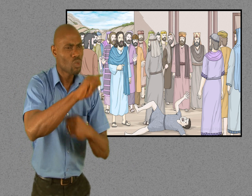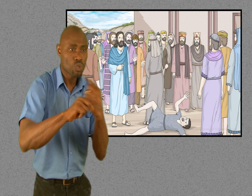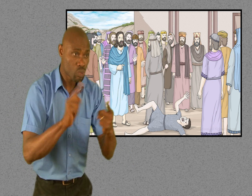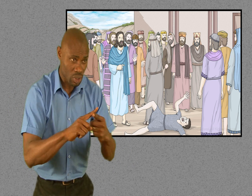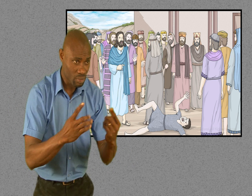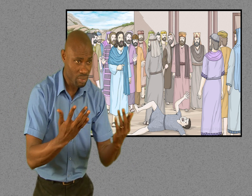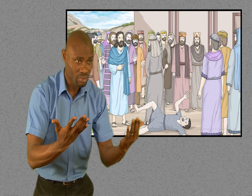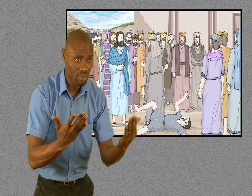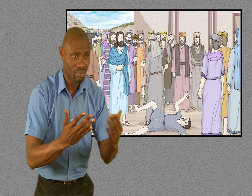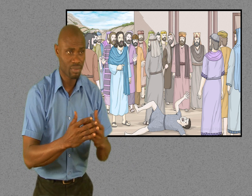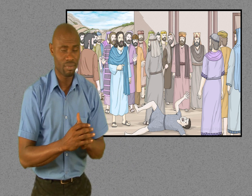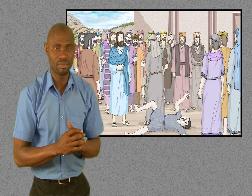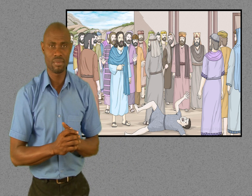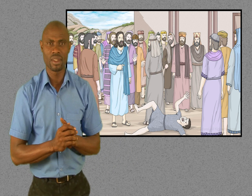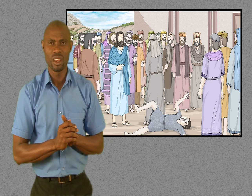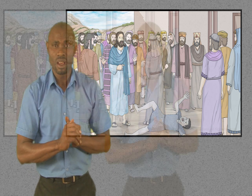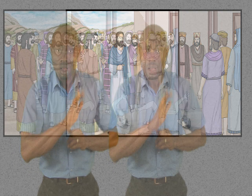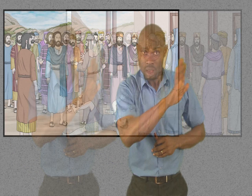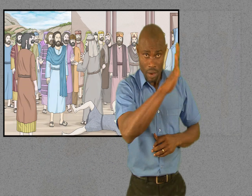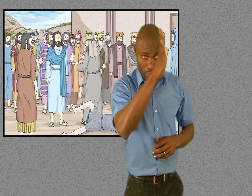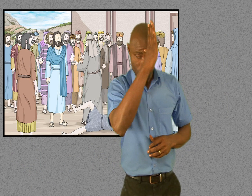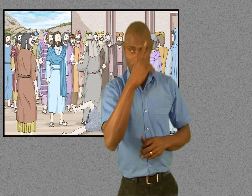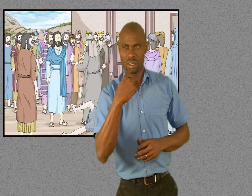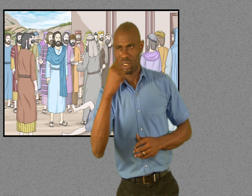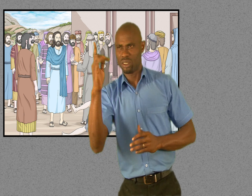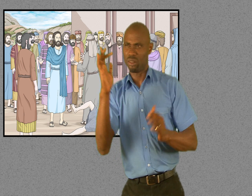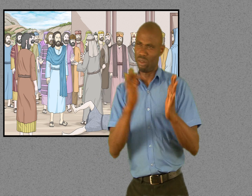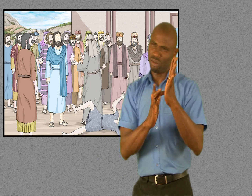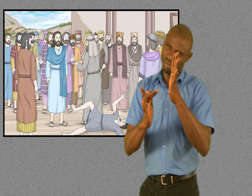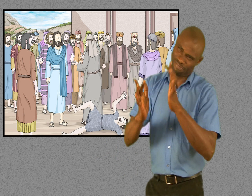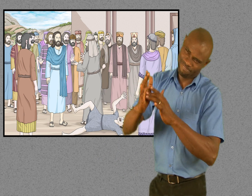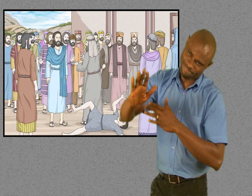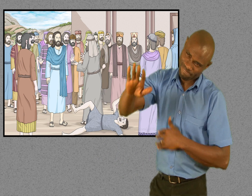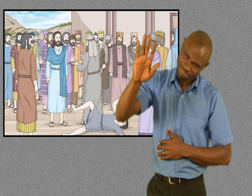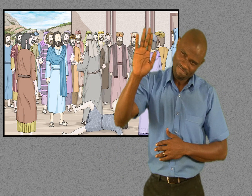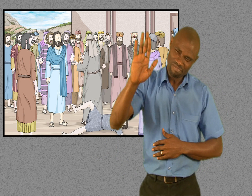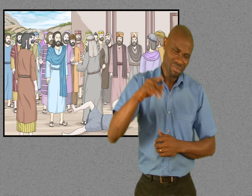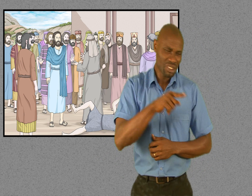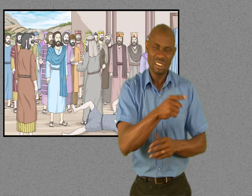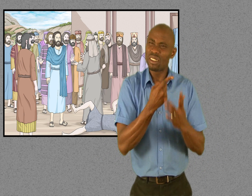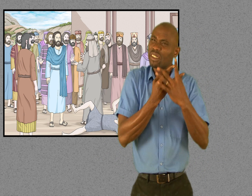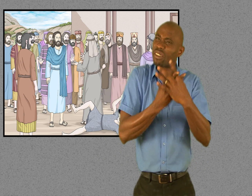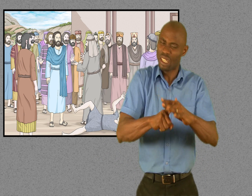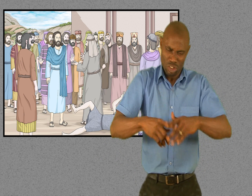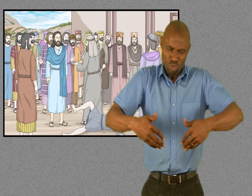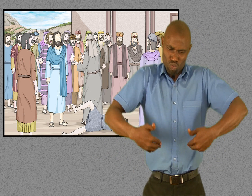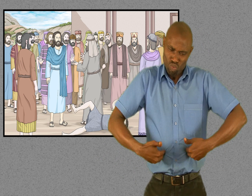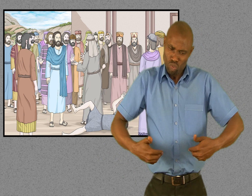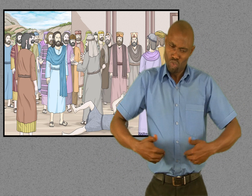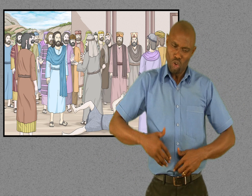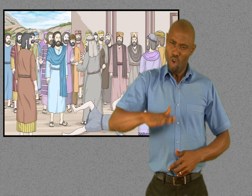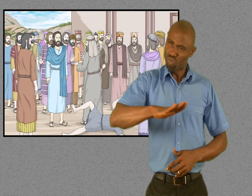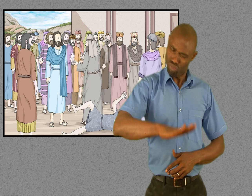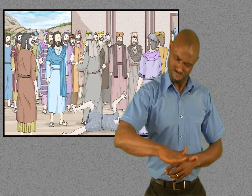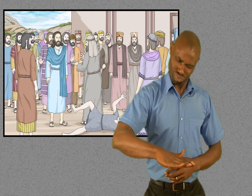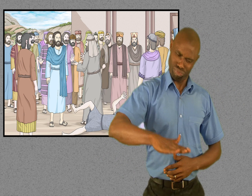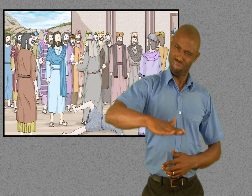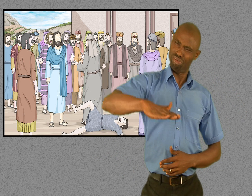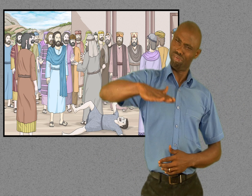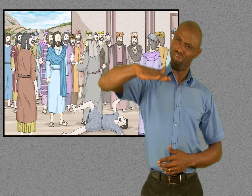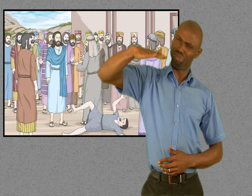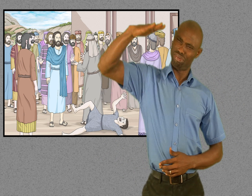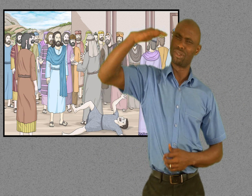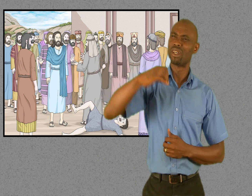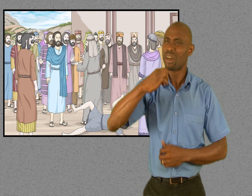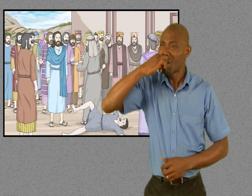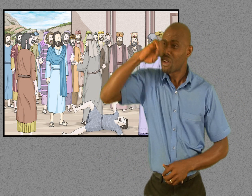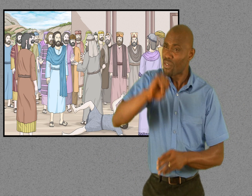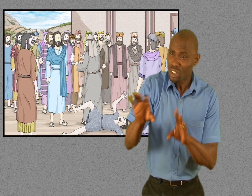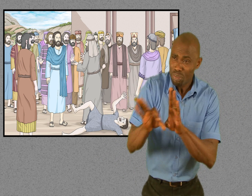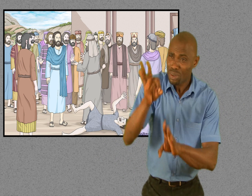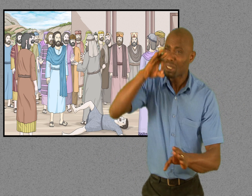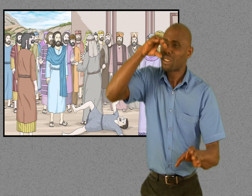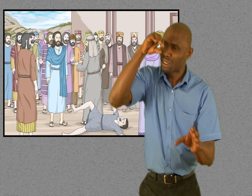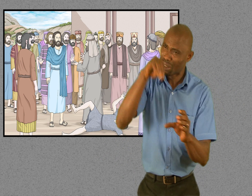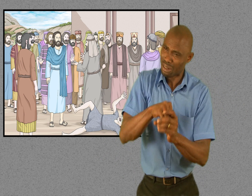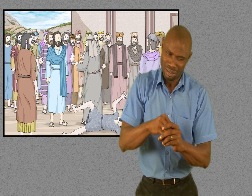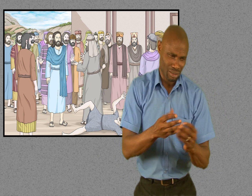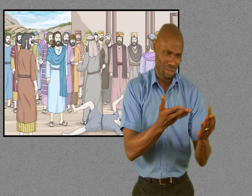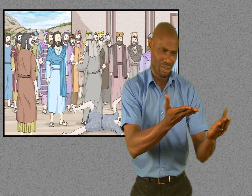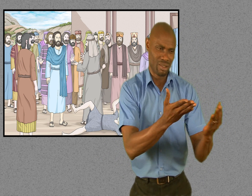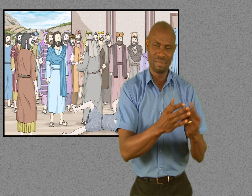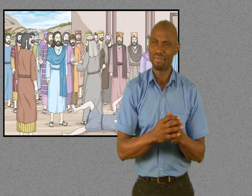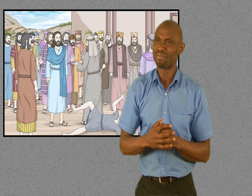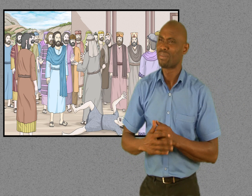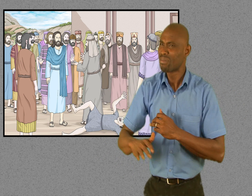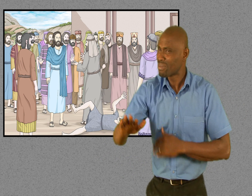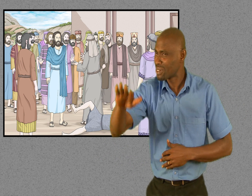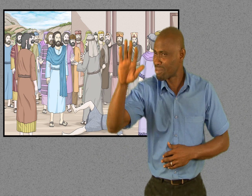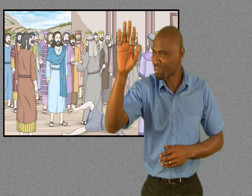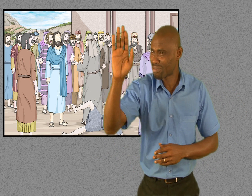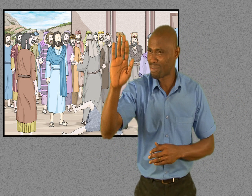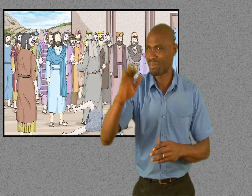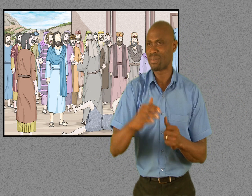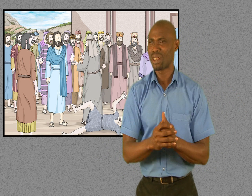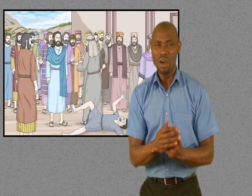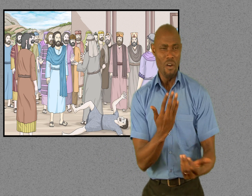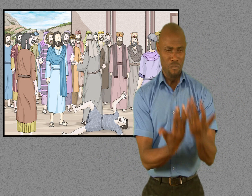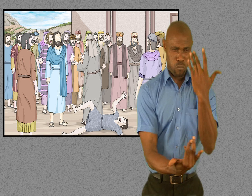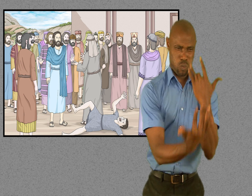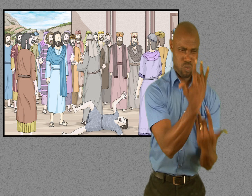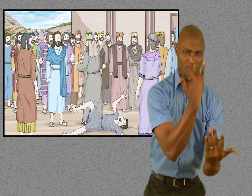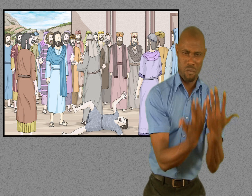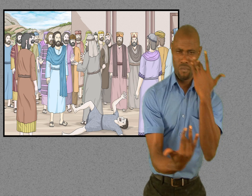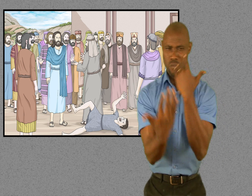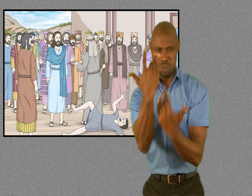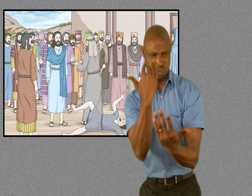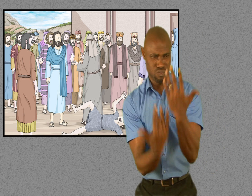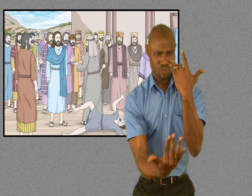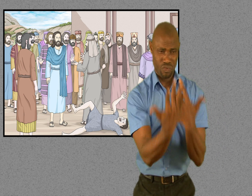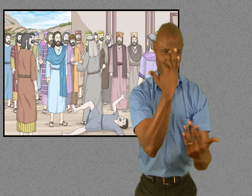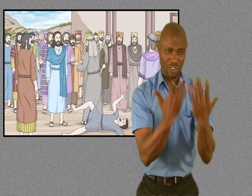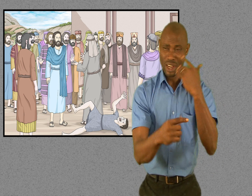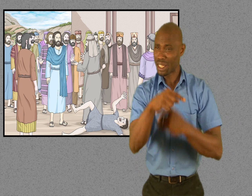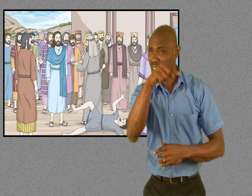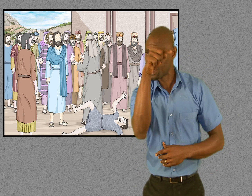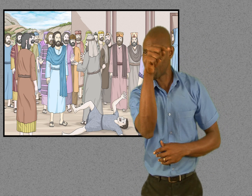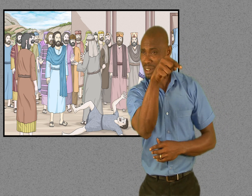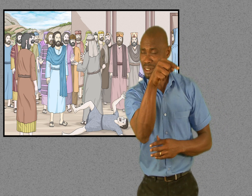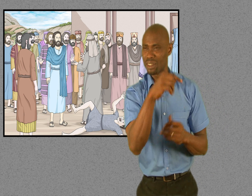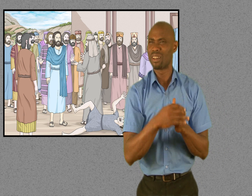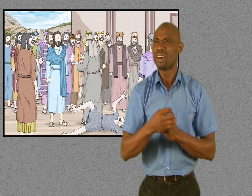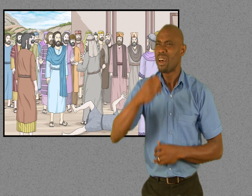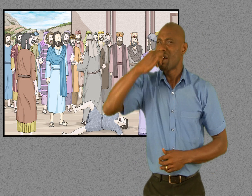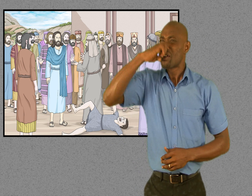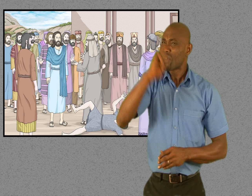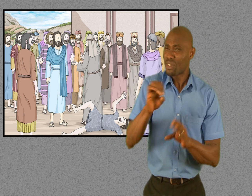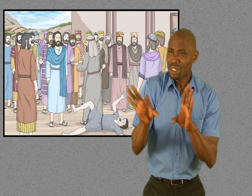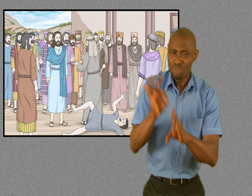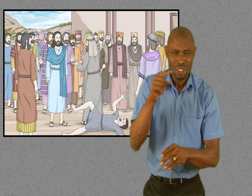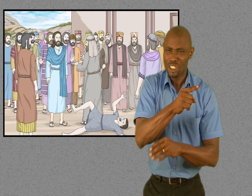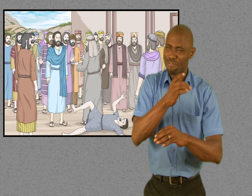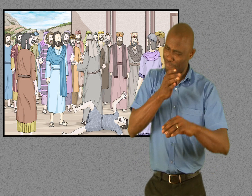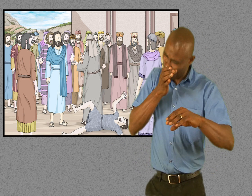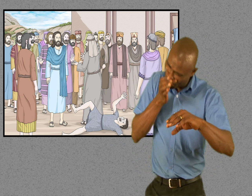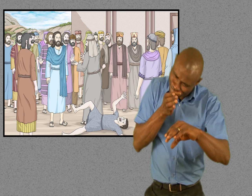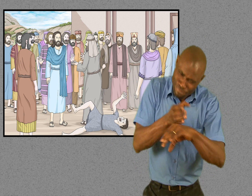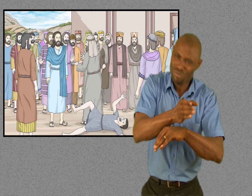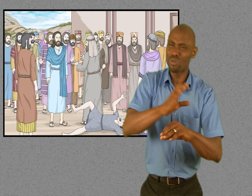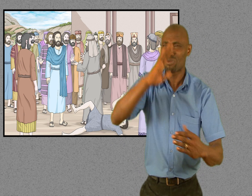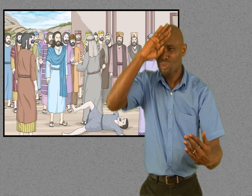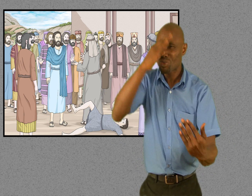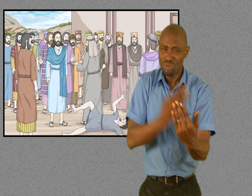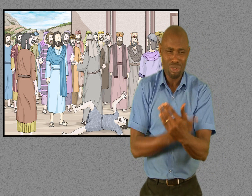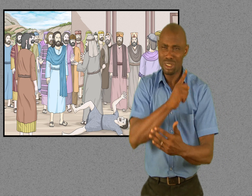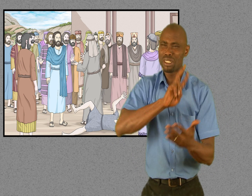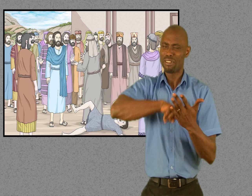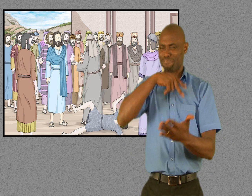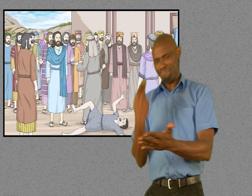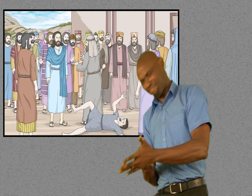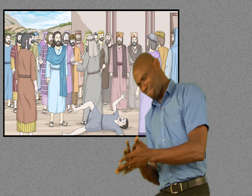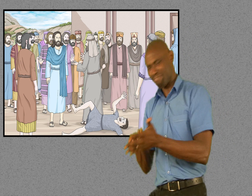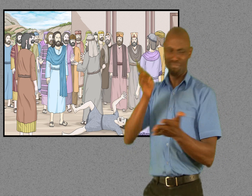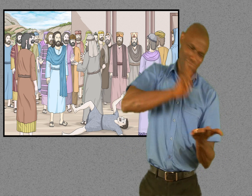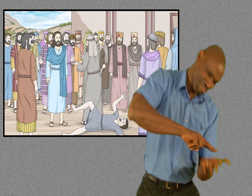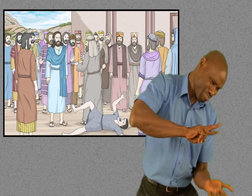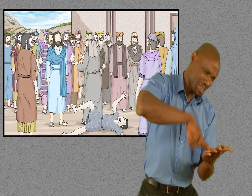Jesus asked the boy’s father, “How long has this been with him?”